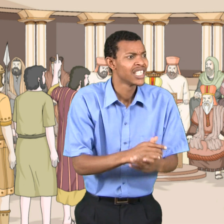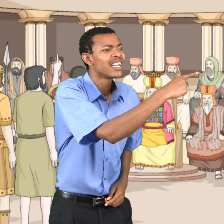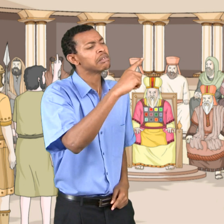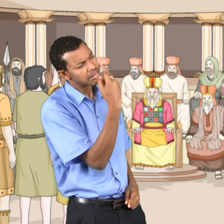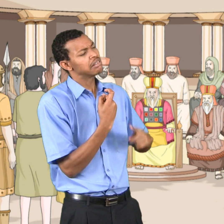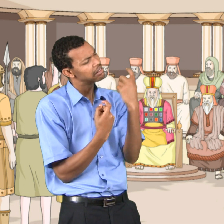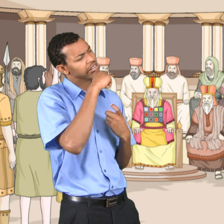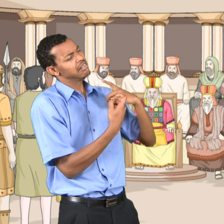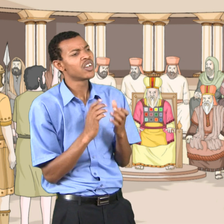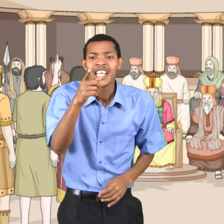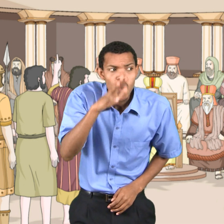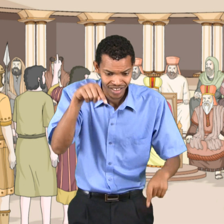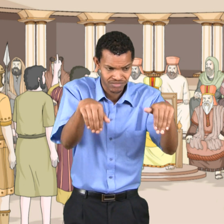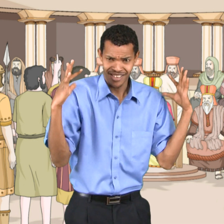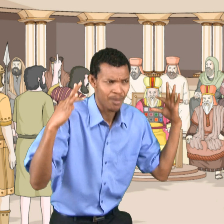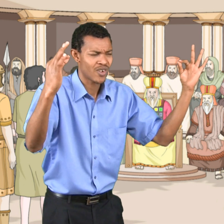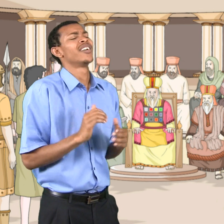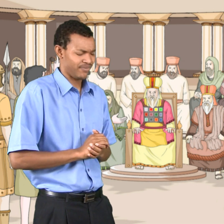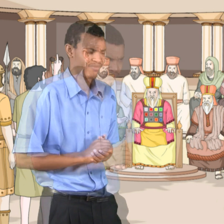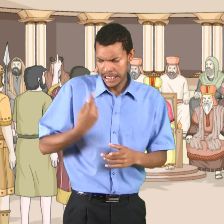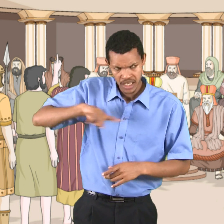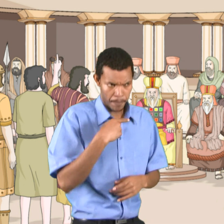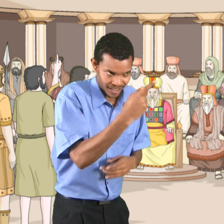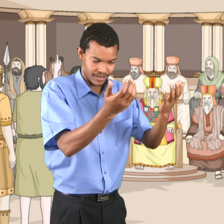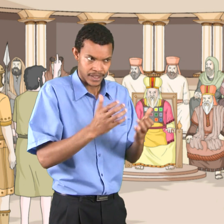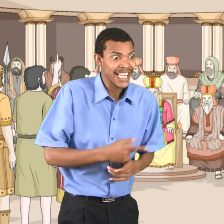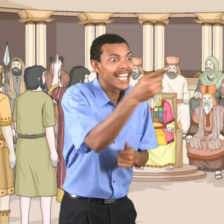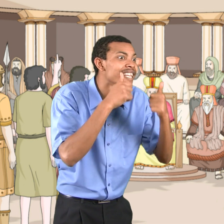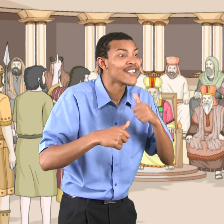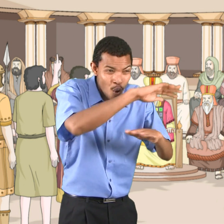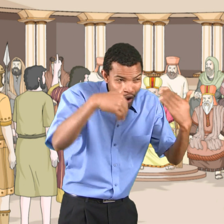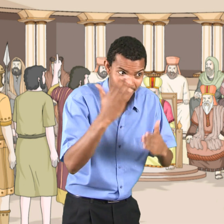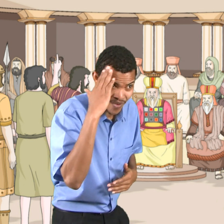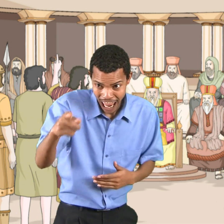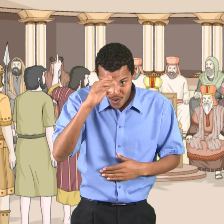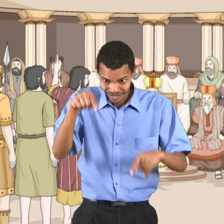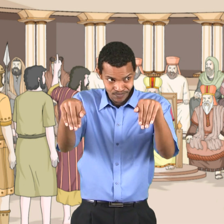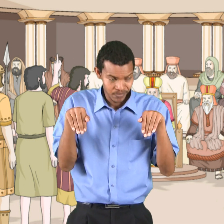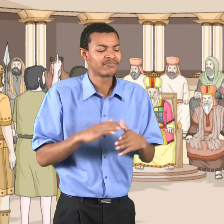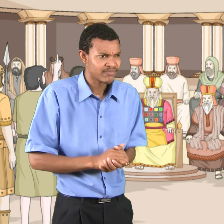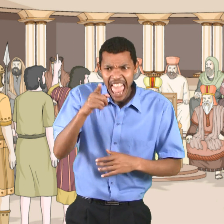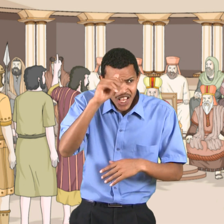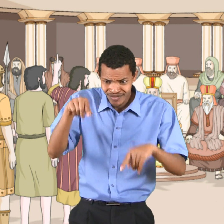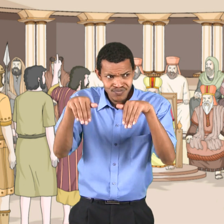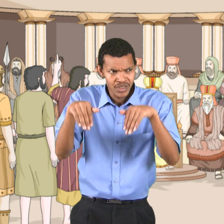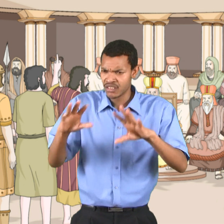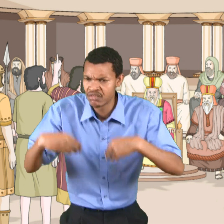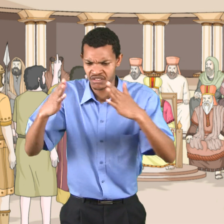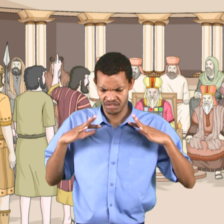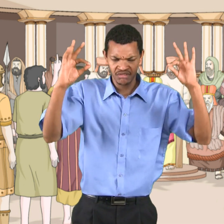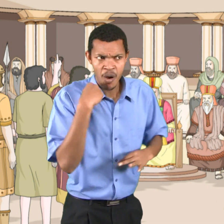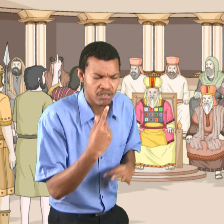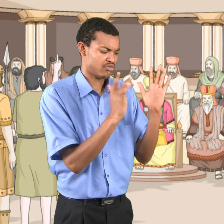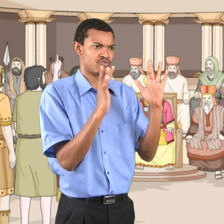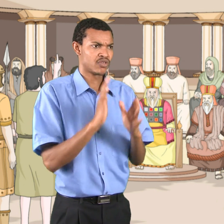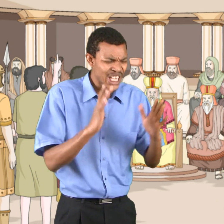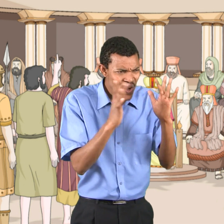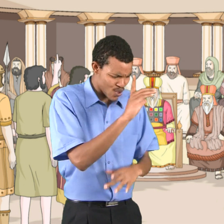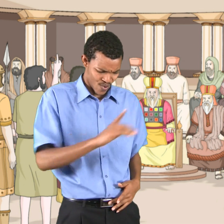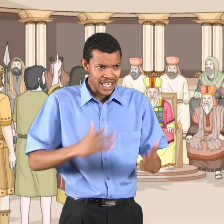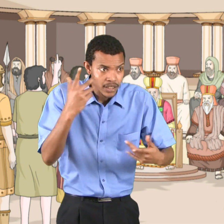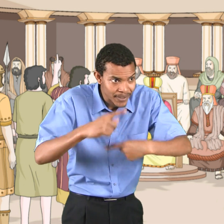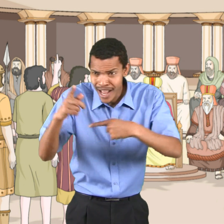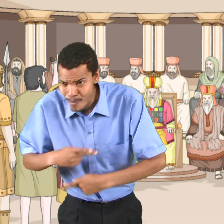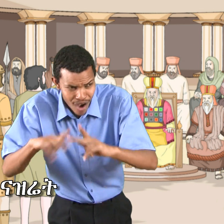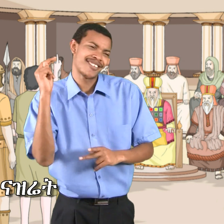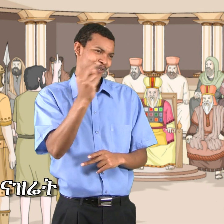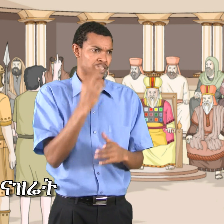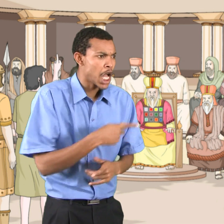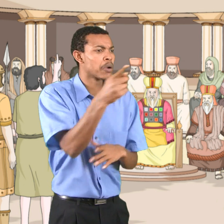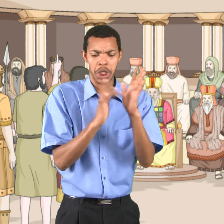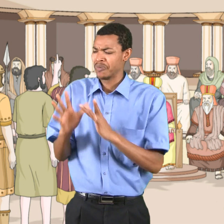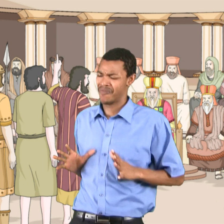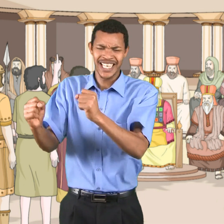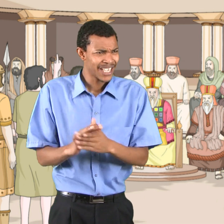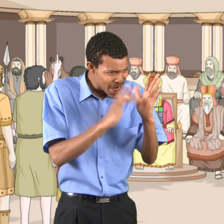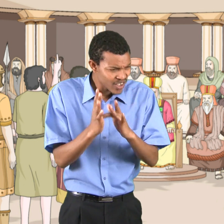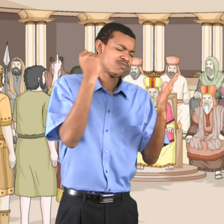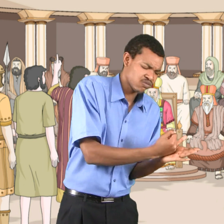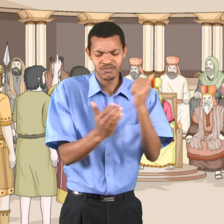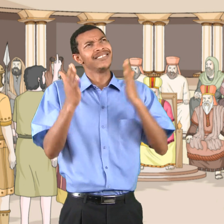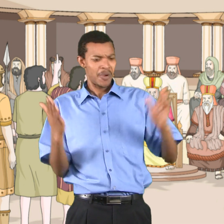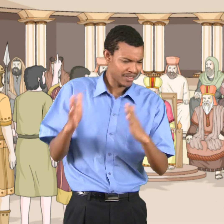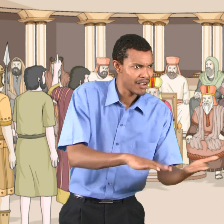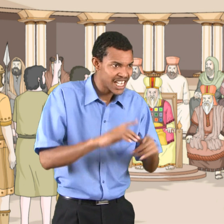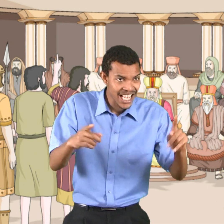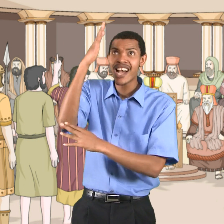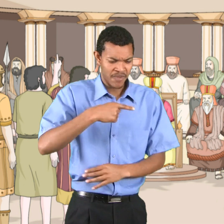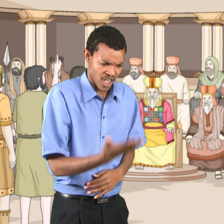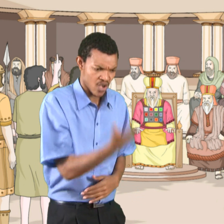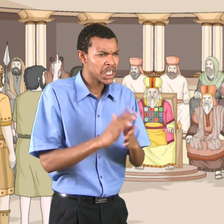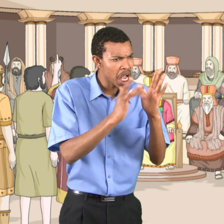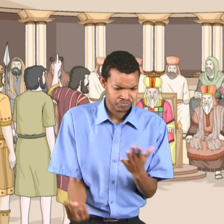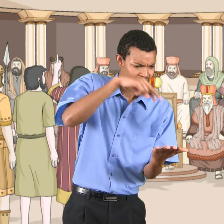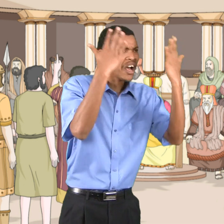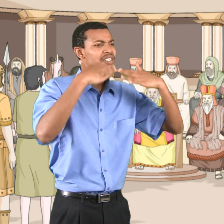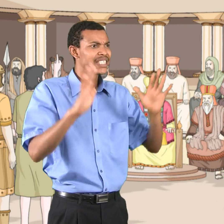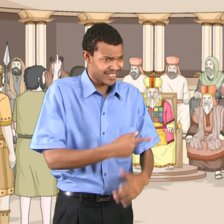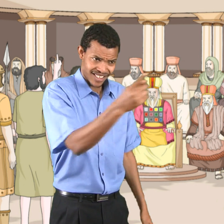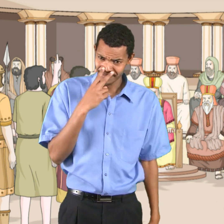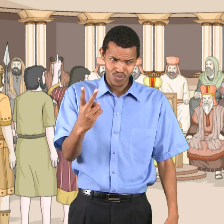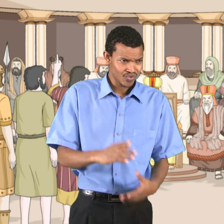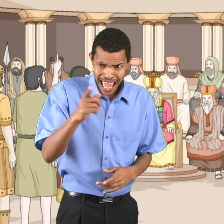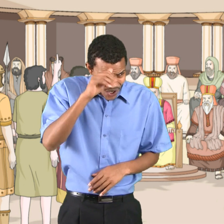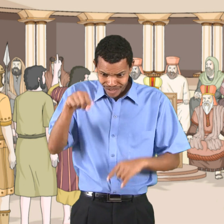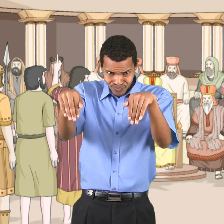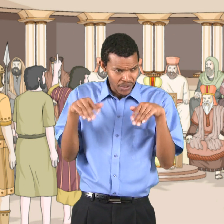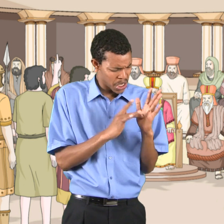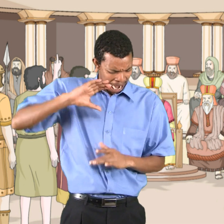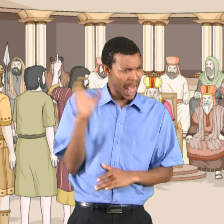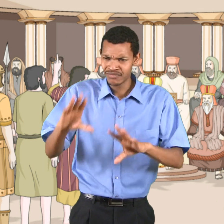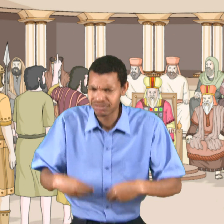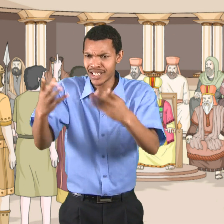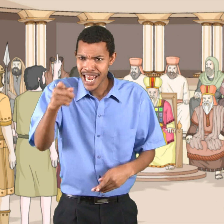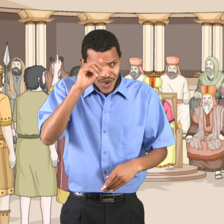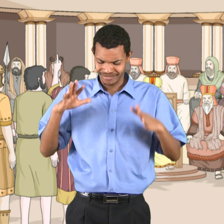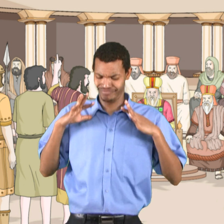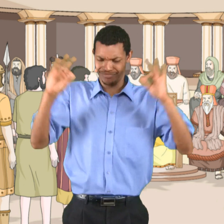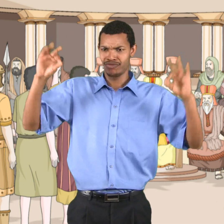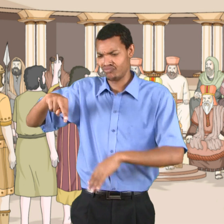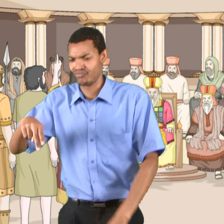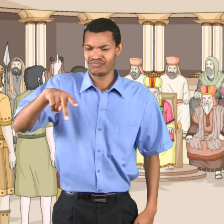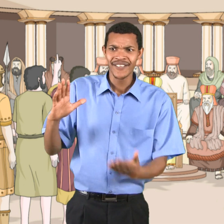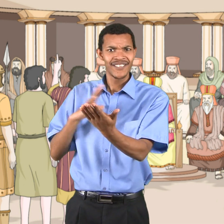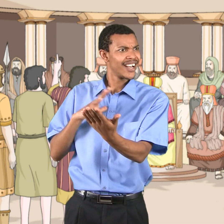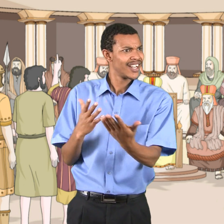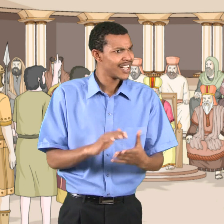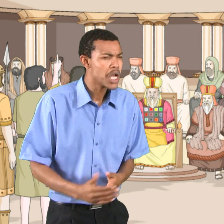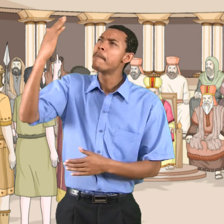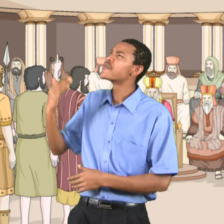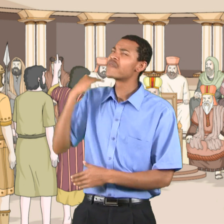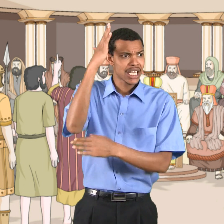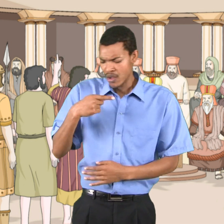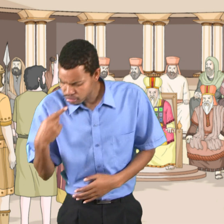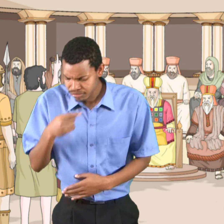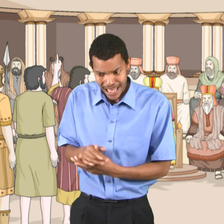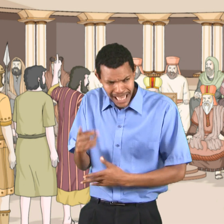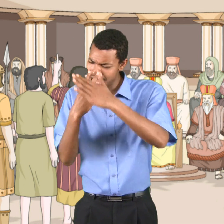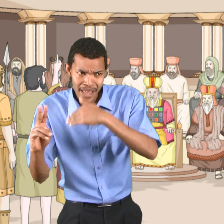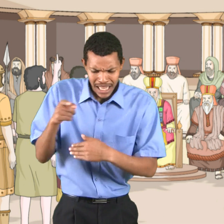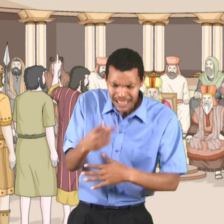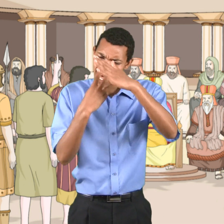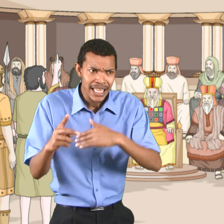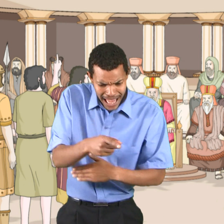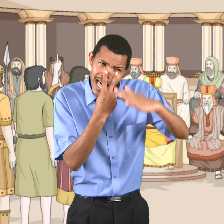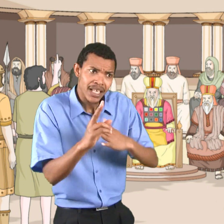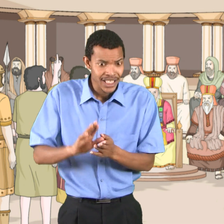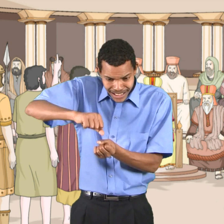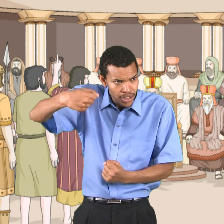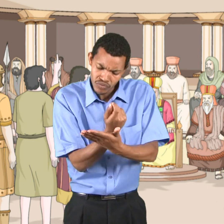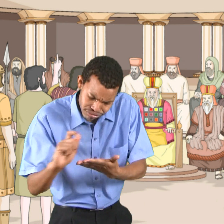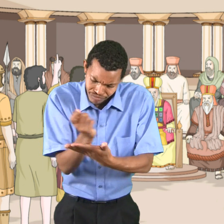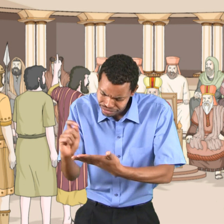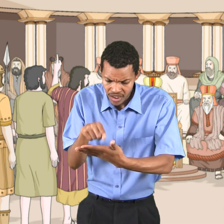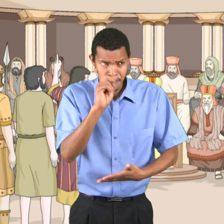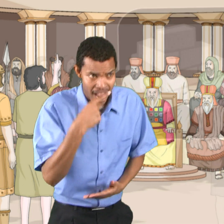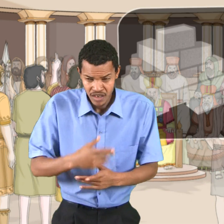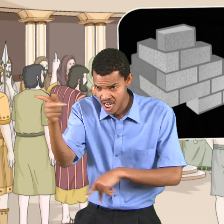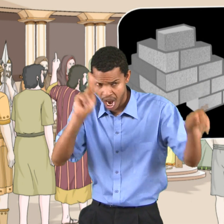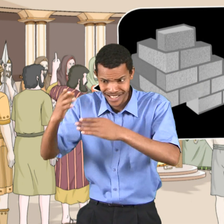If we are being examined today about a kind service to a man who was lame, to determine how he was healed, then let this be known to all of you and to all the people of Israel: It is by the name of Jesus Christ of Nazareth, whom you crucified but whom God raised from the dead, that this man stands before you healed.